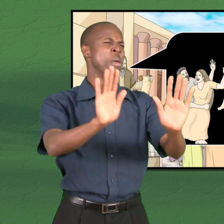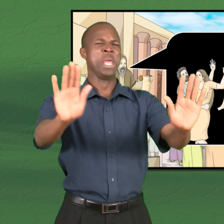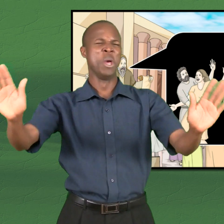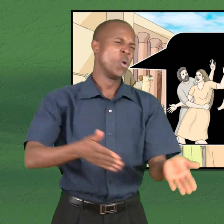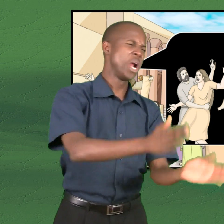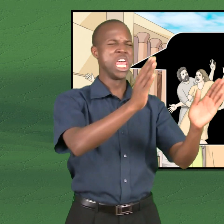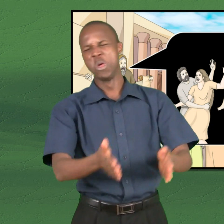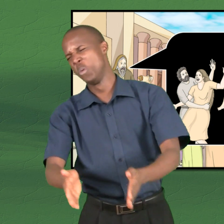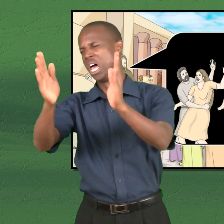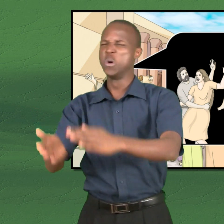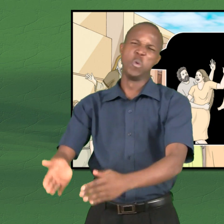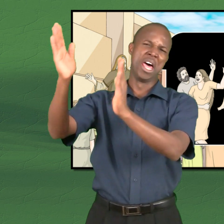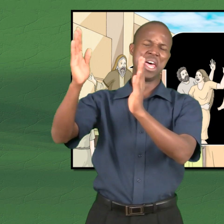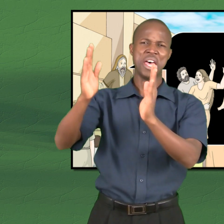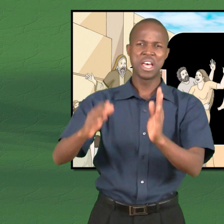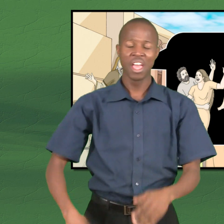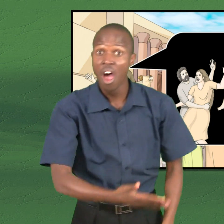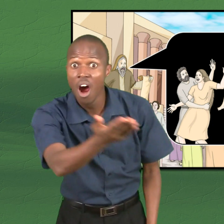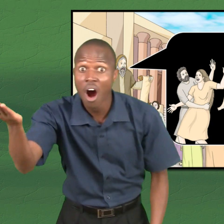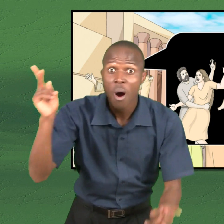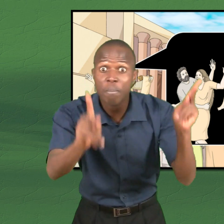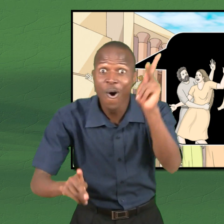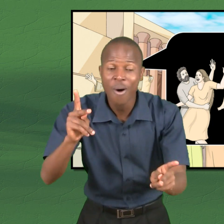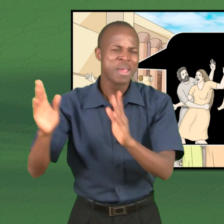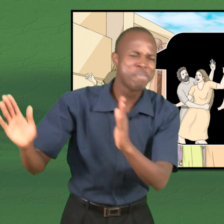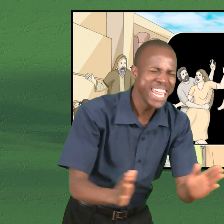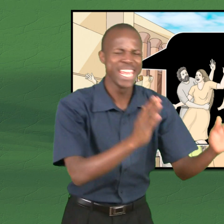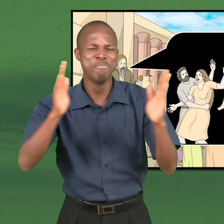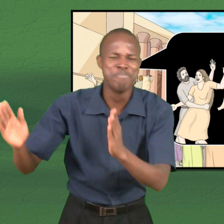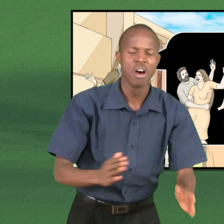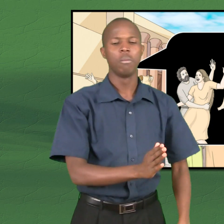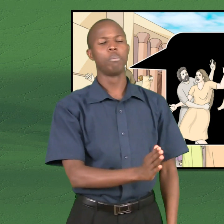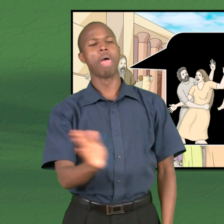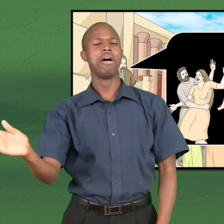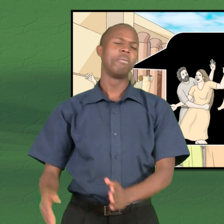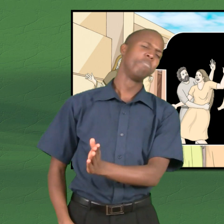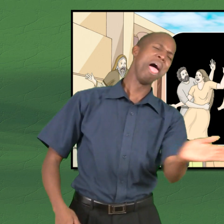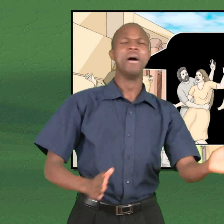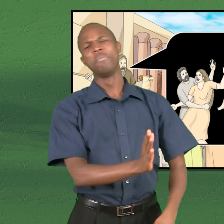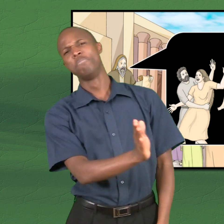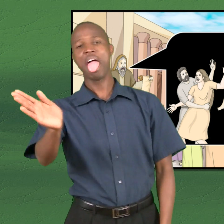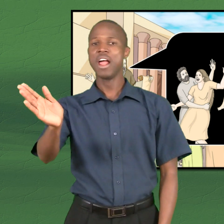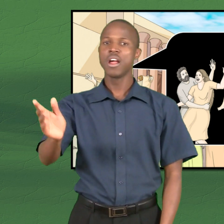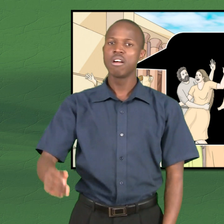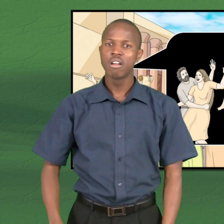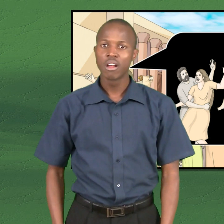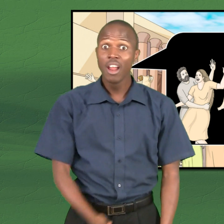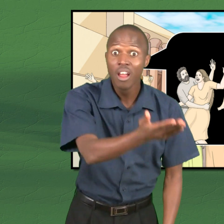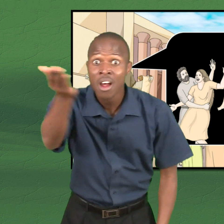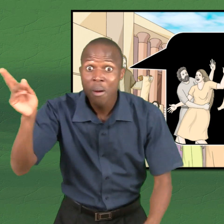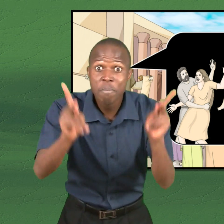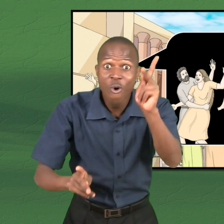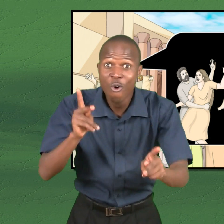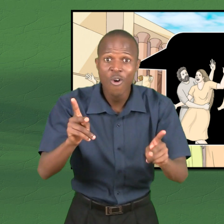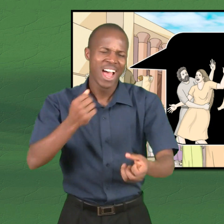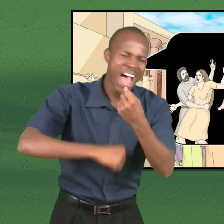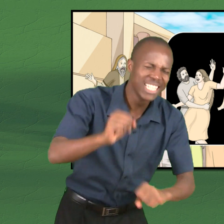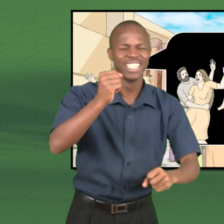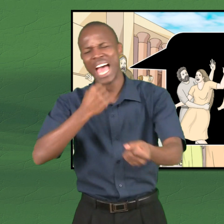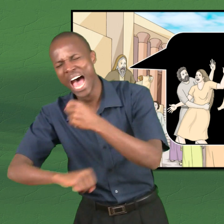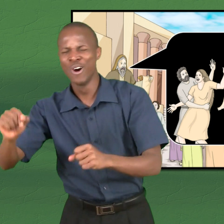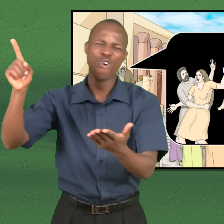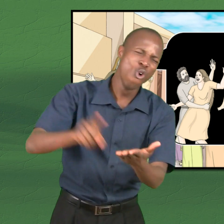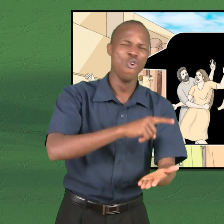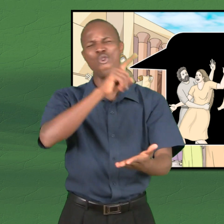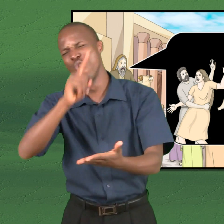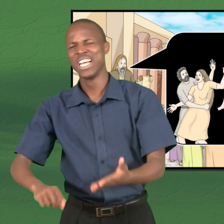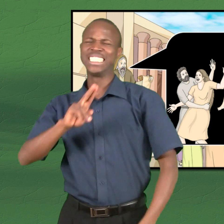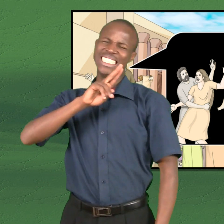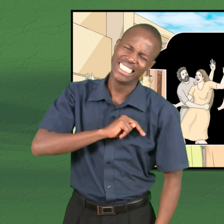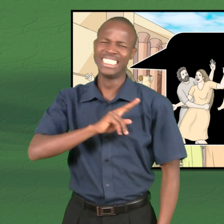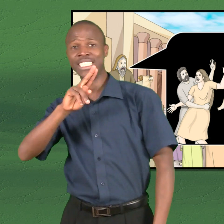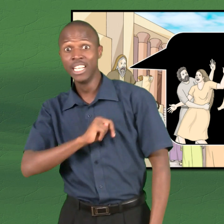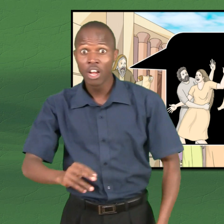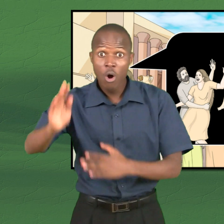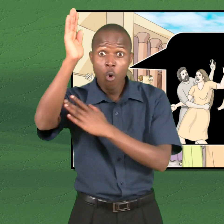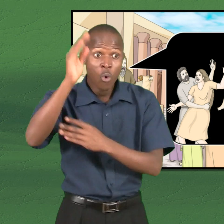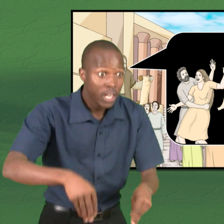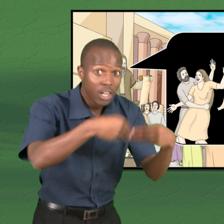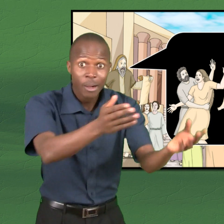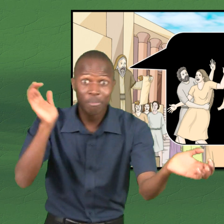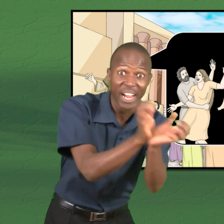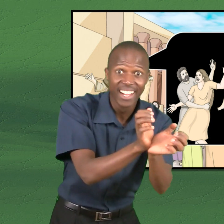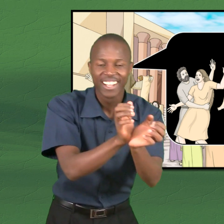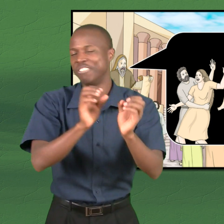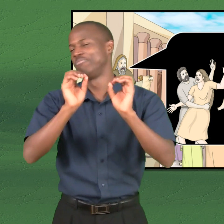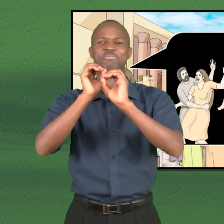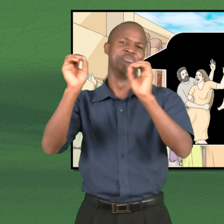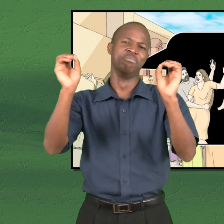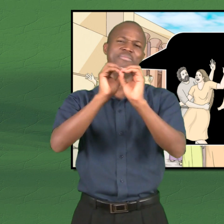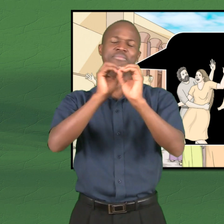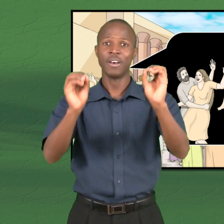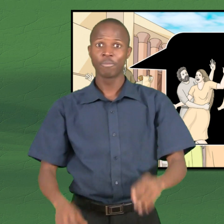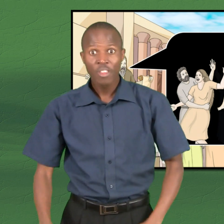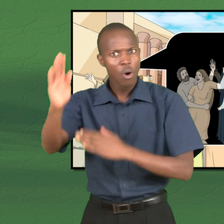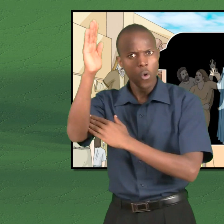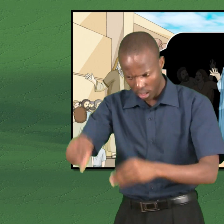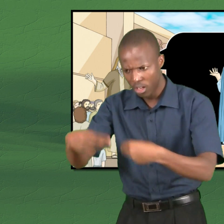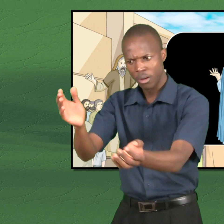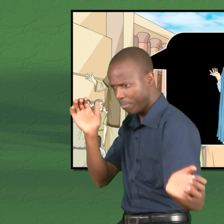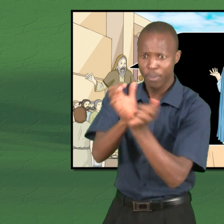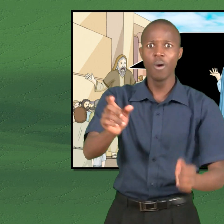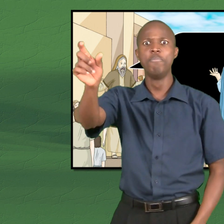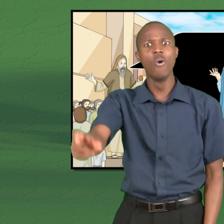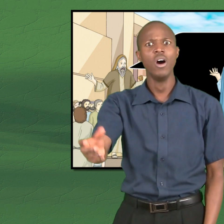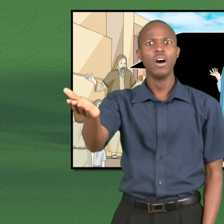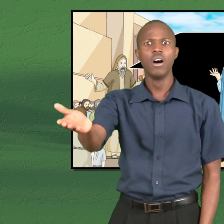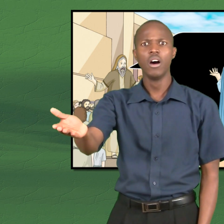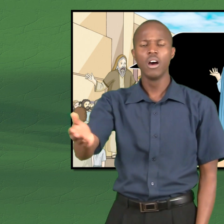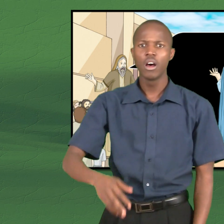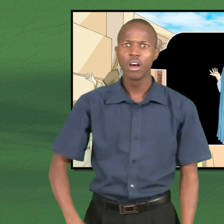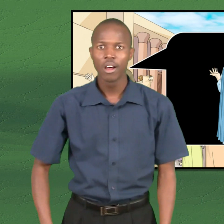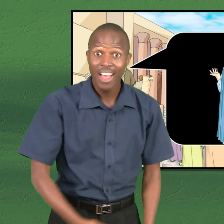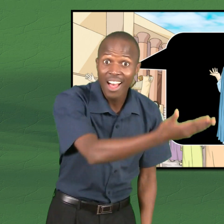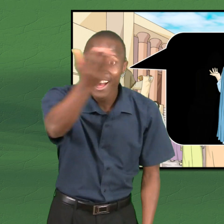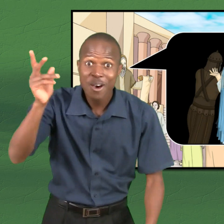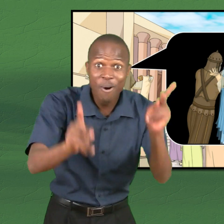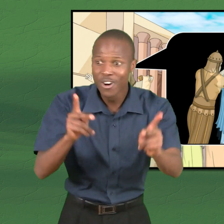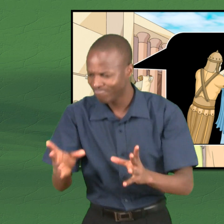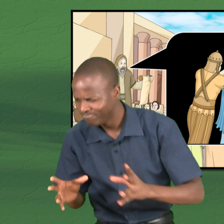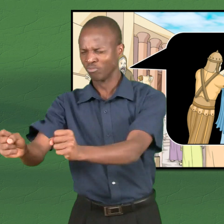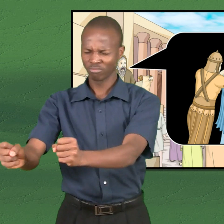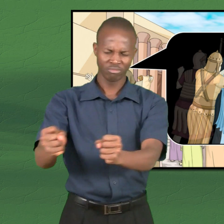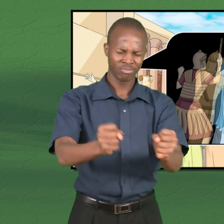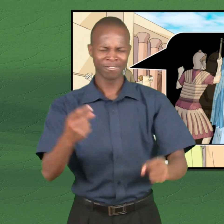and the LORD has laid upon Him the iniquity of us all.